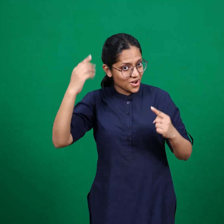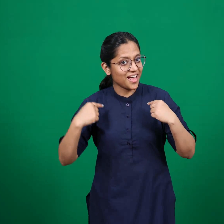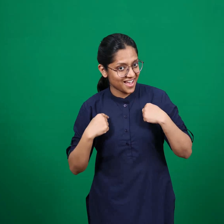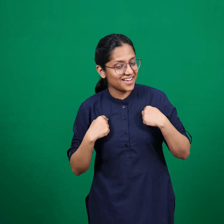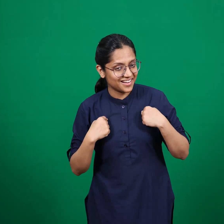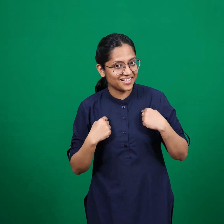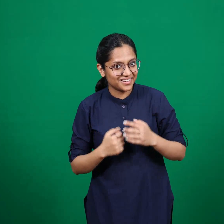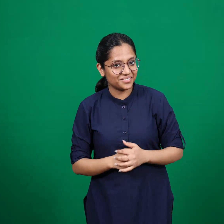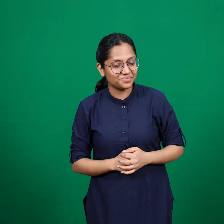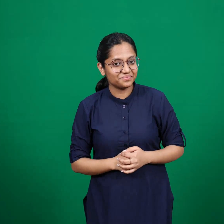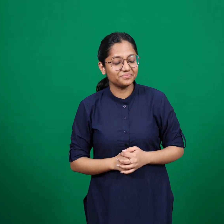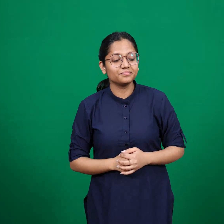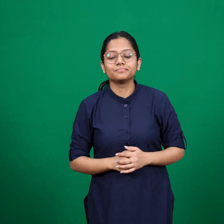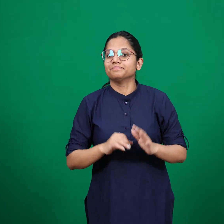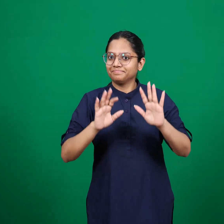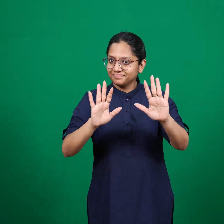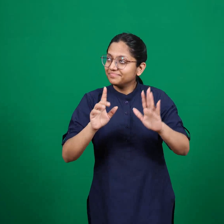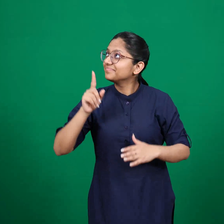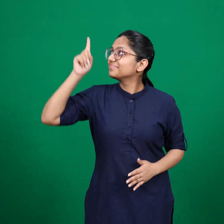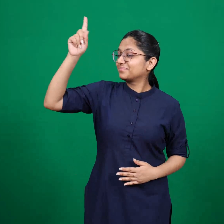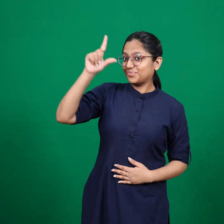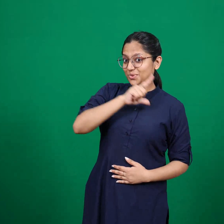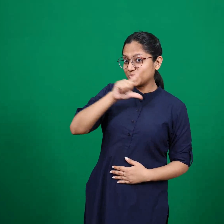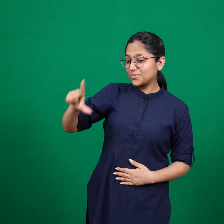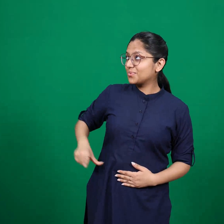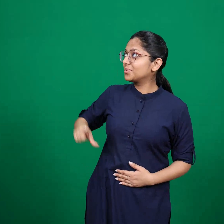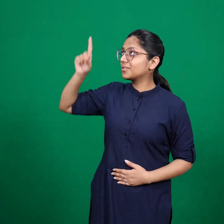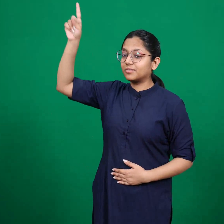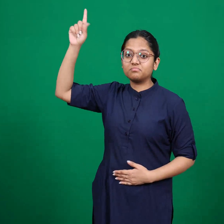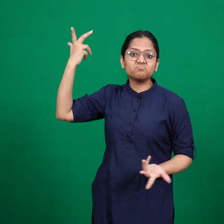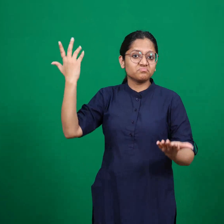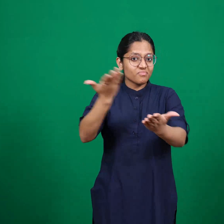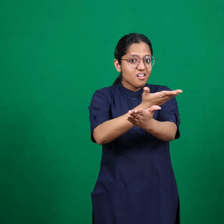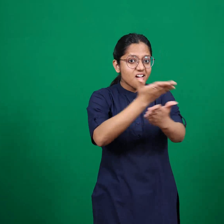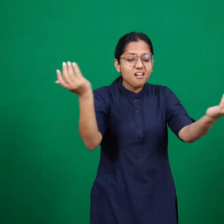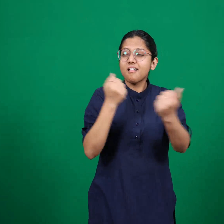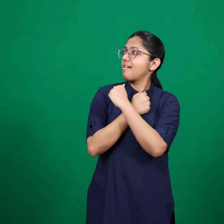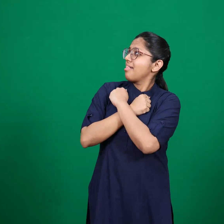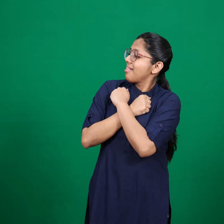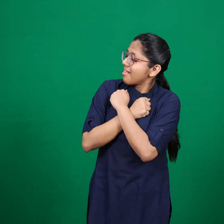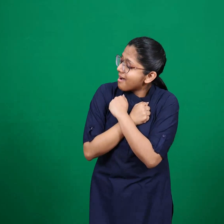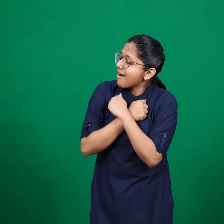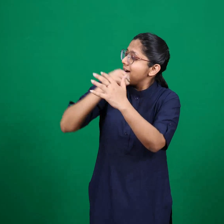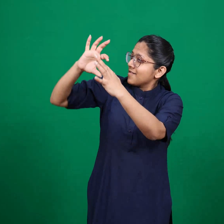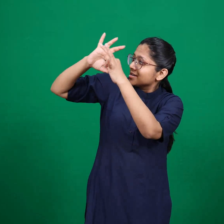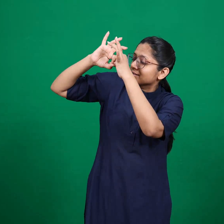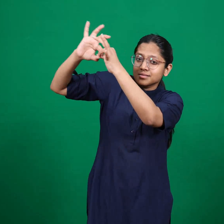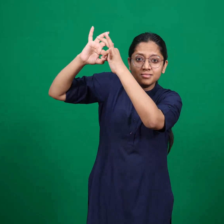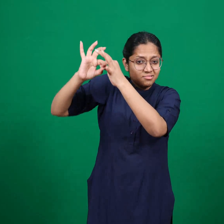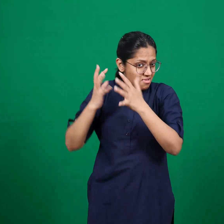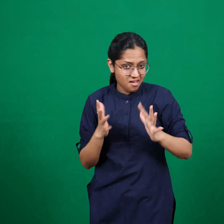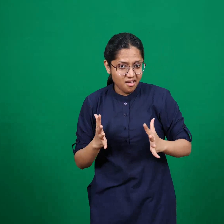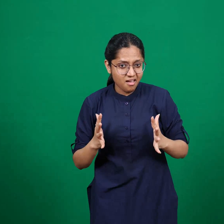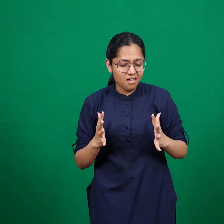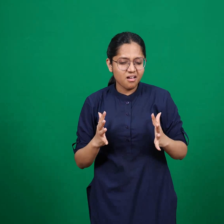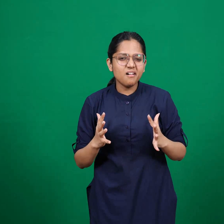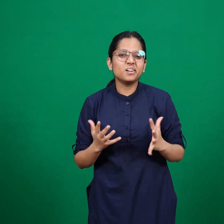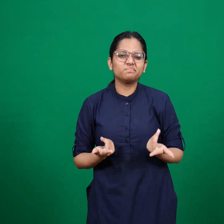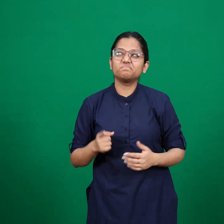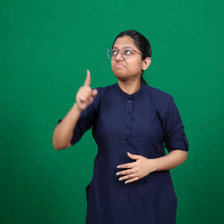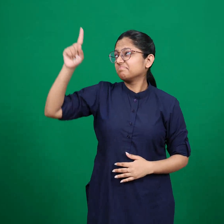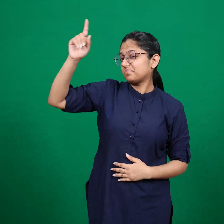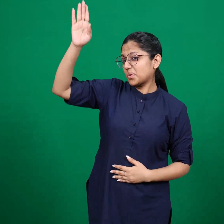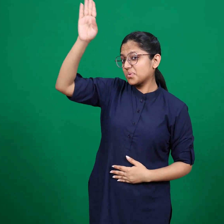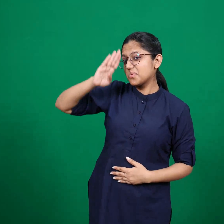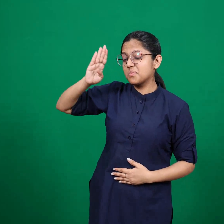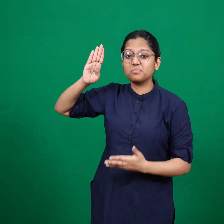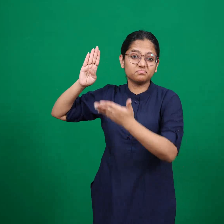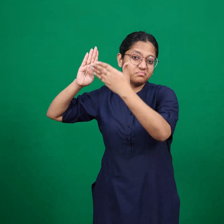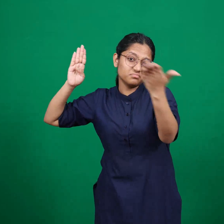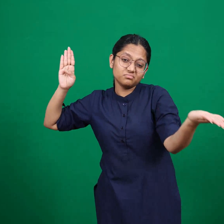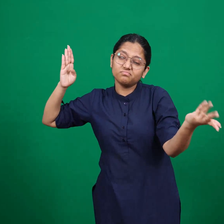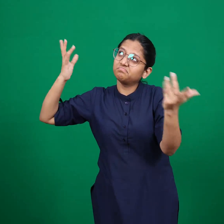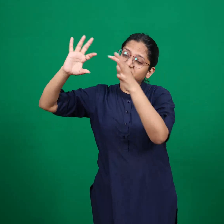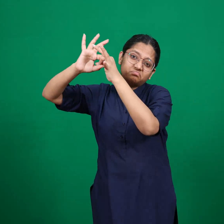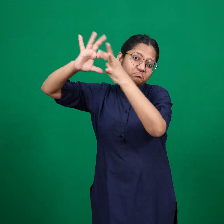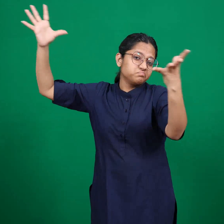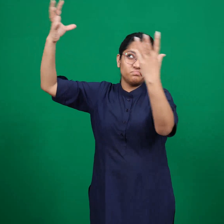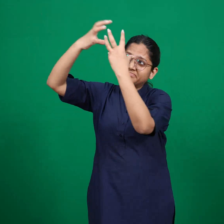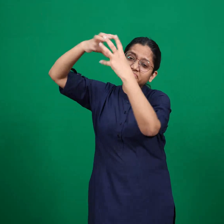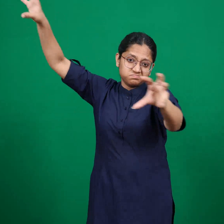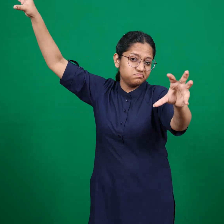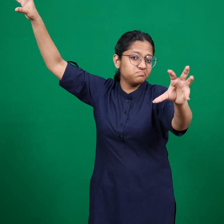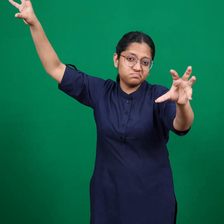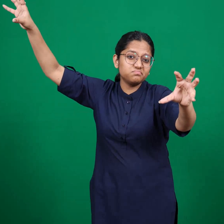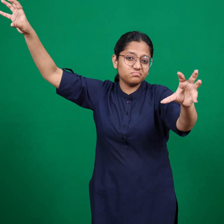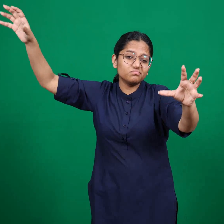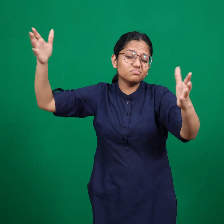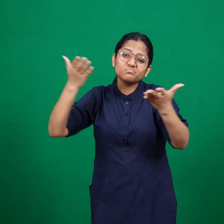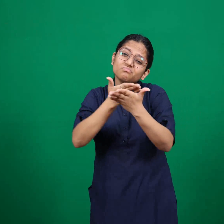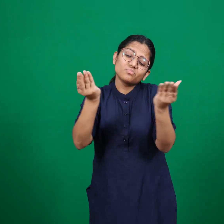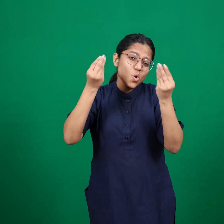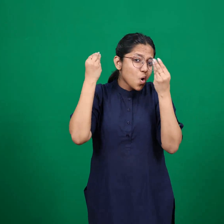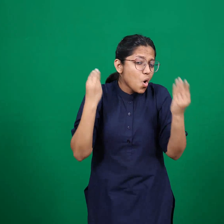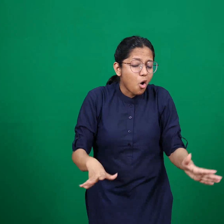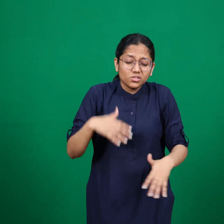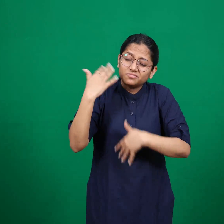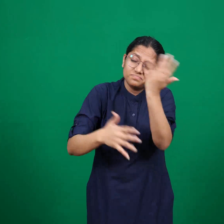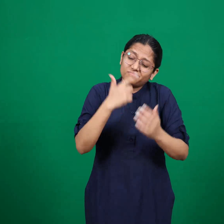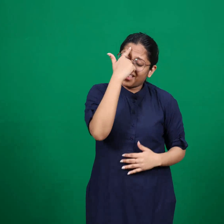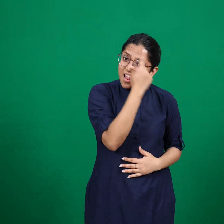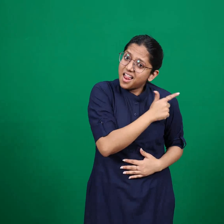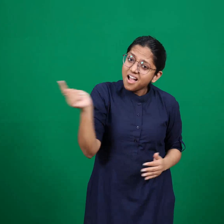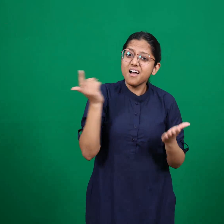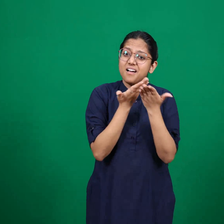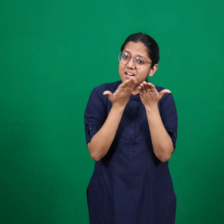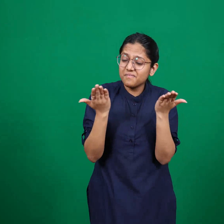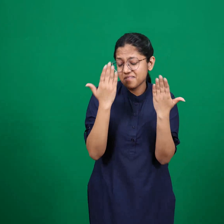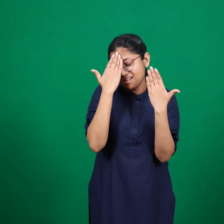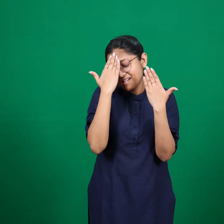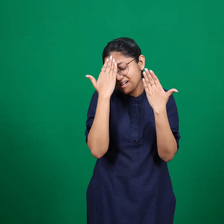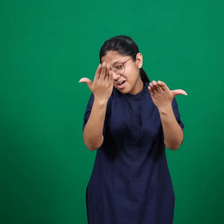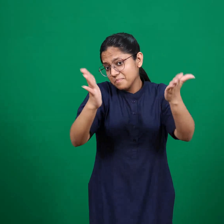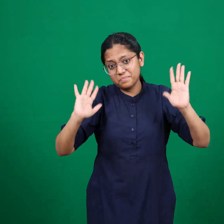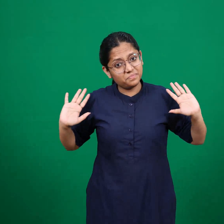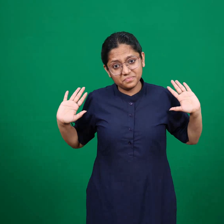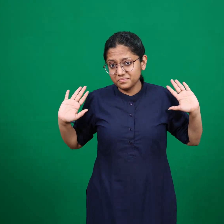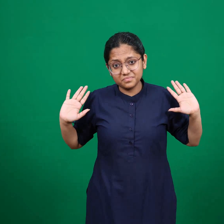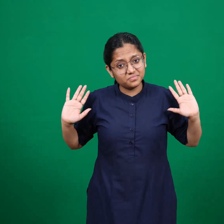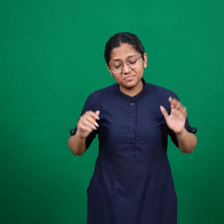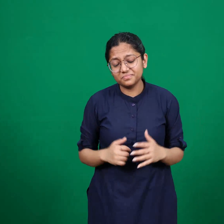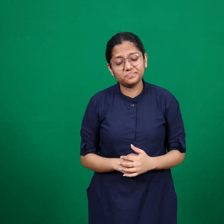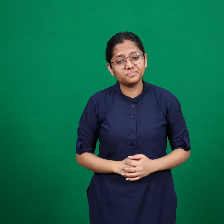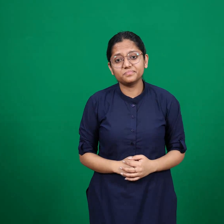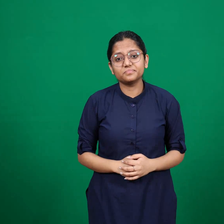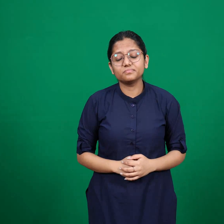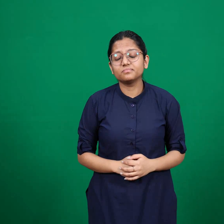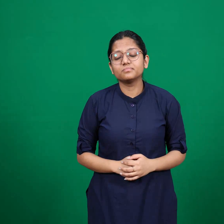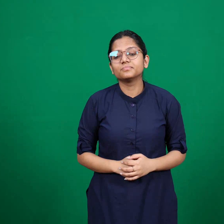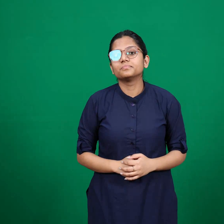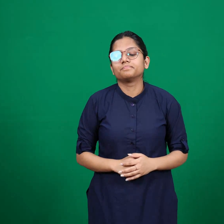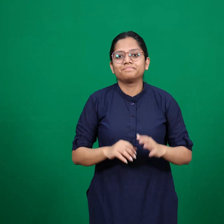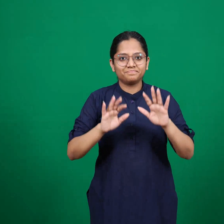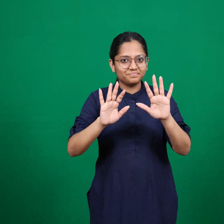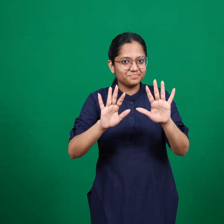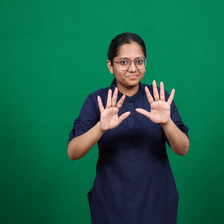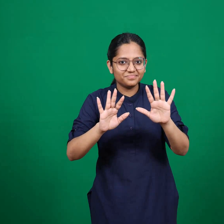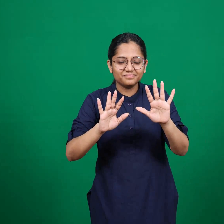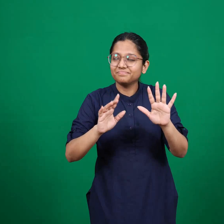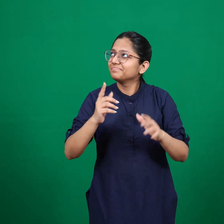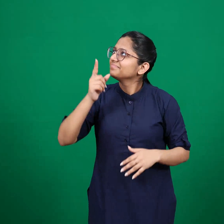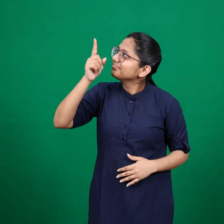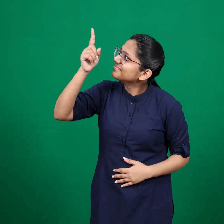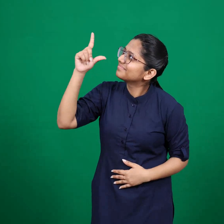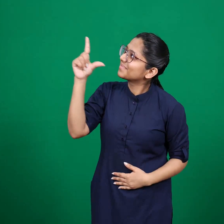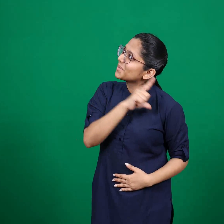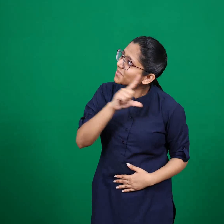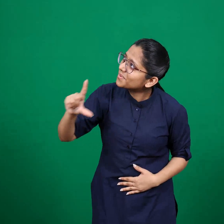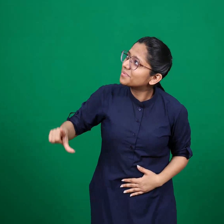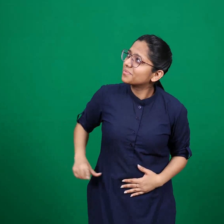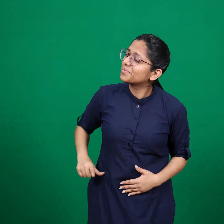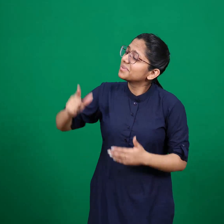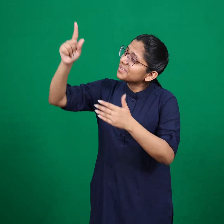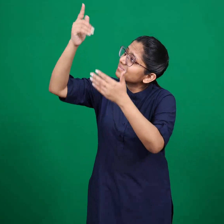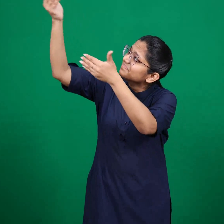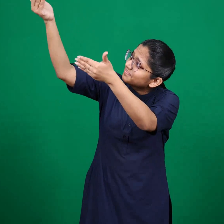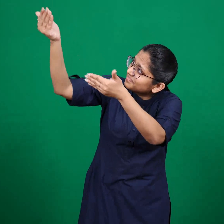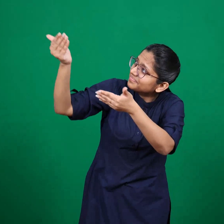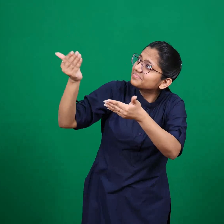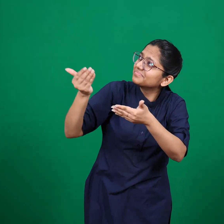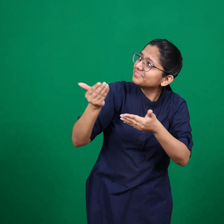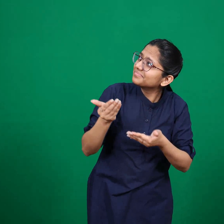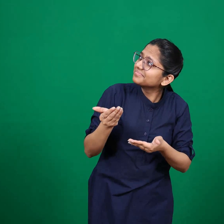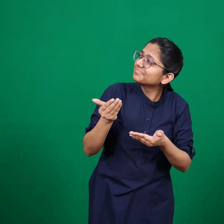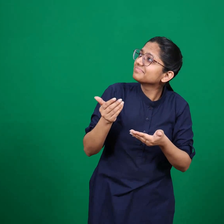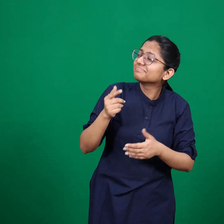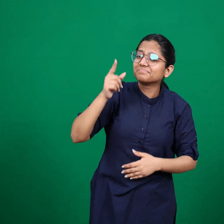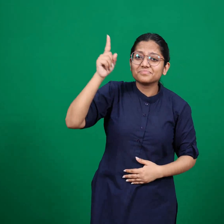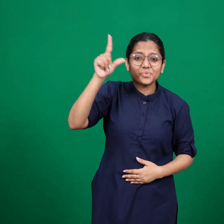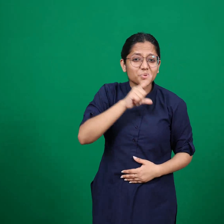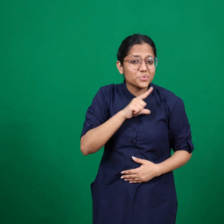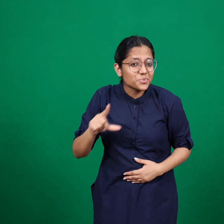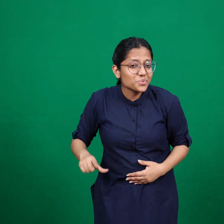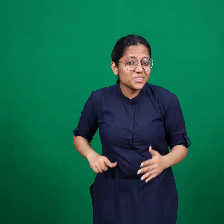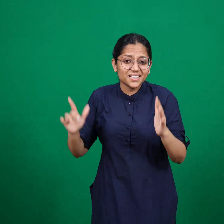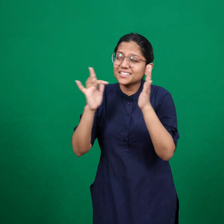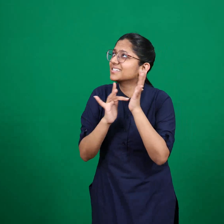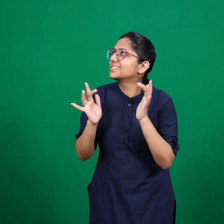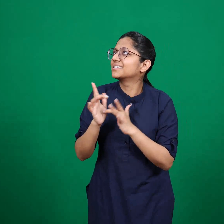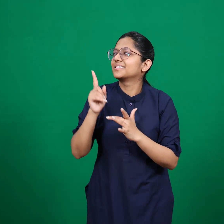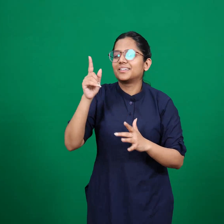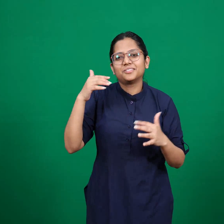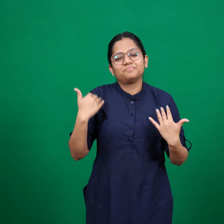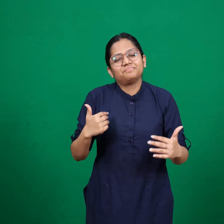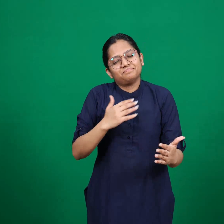If anyone does not love the Lord, let him be under a curse. Come, O Lord!